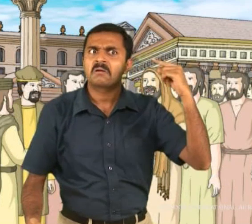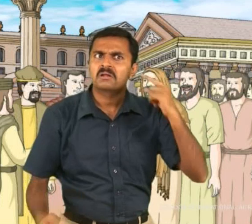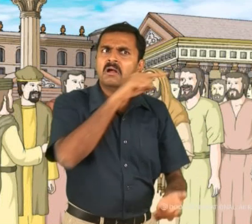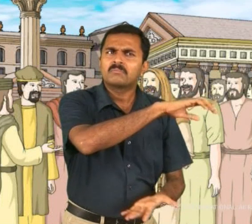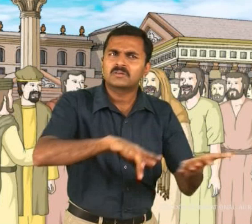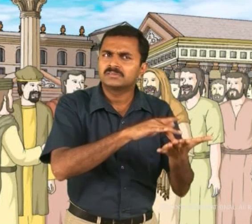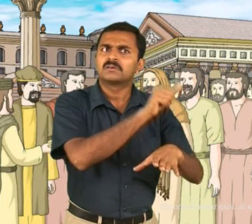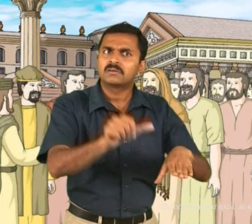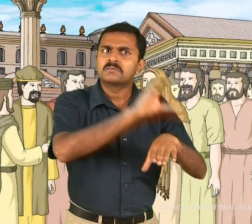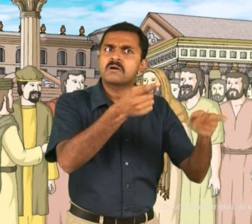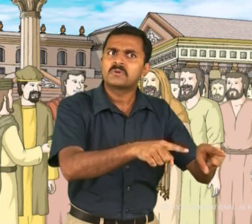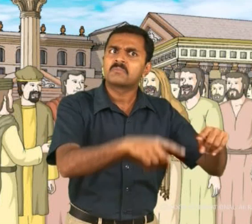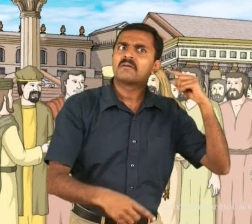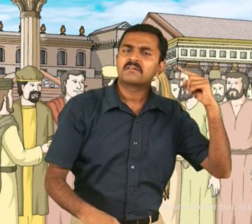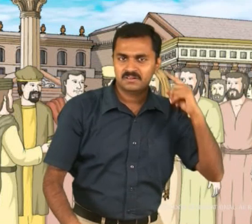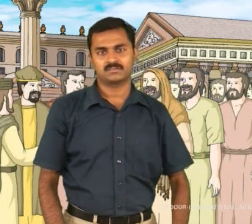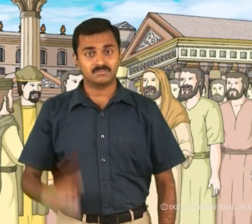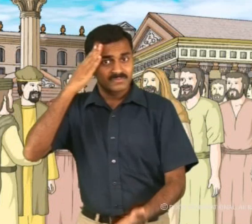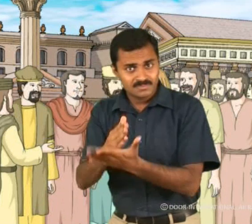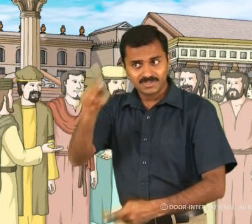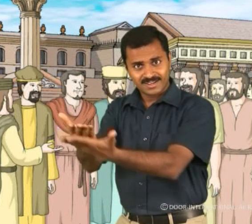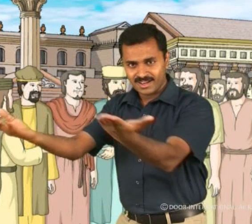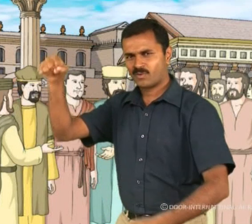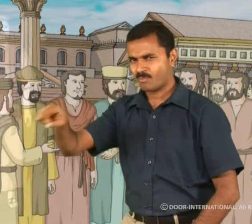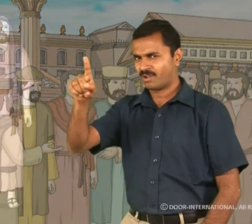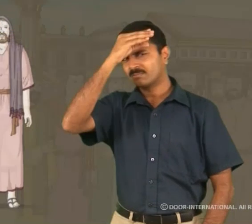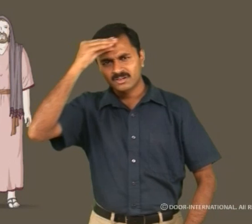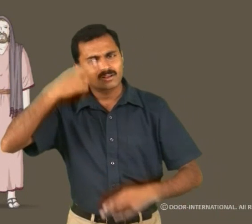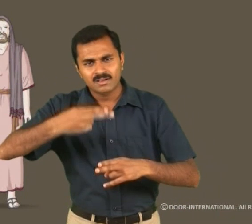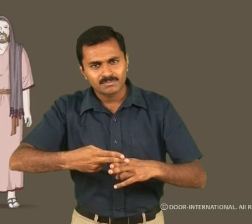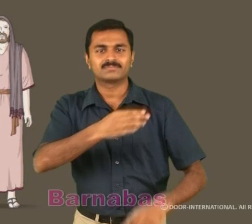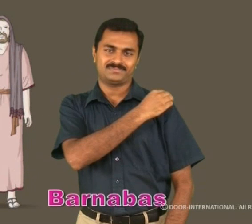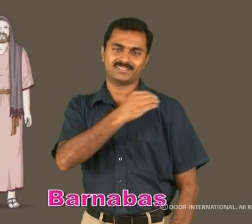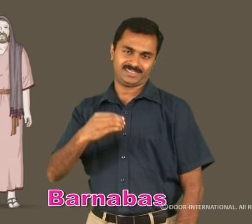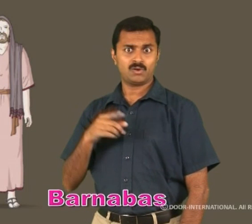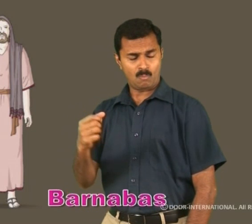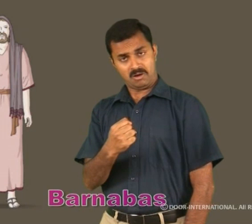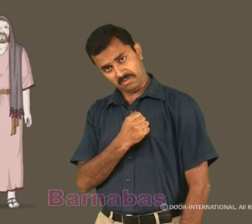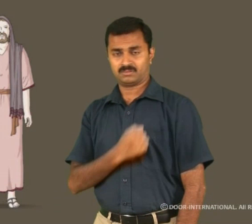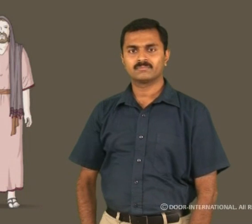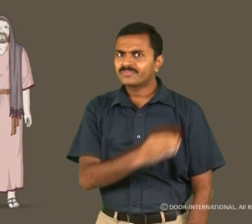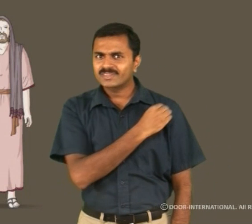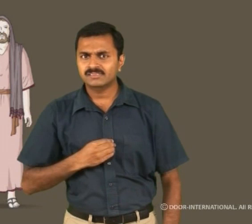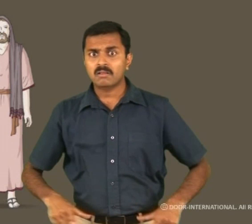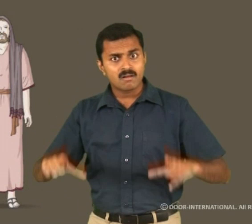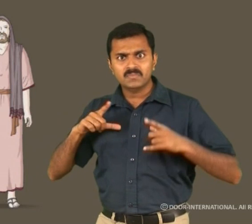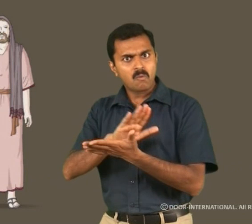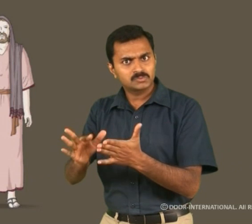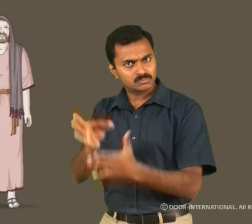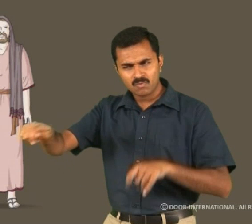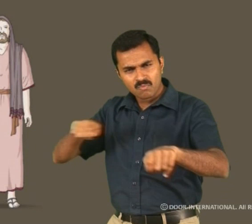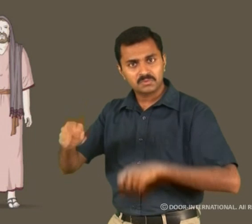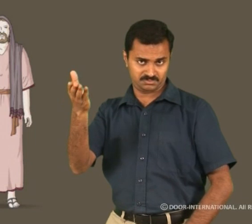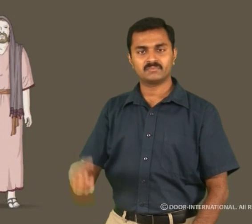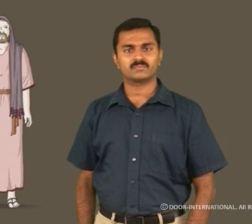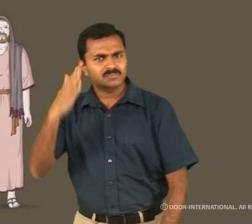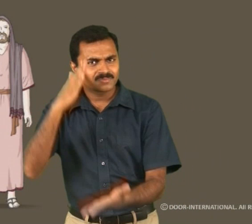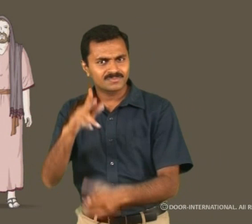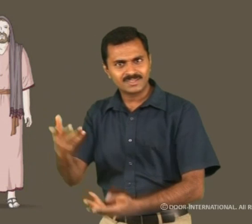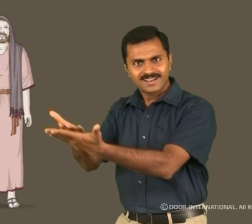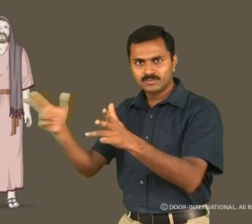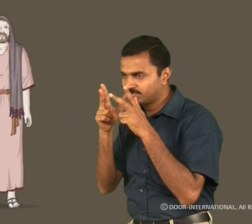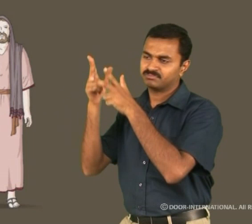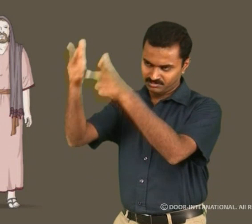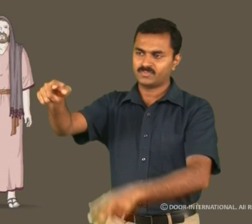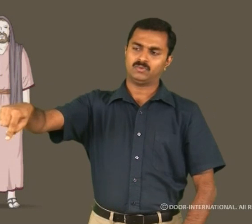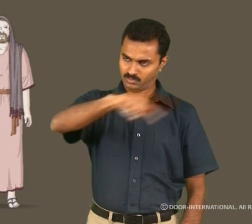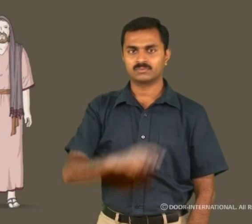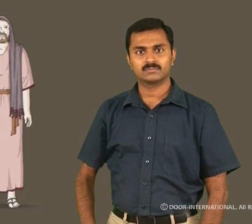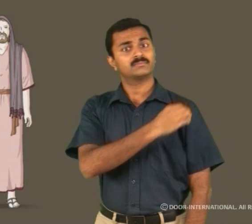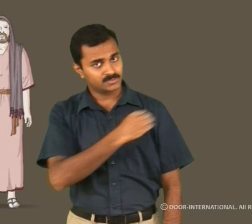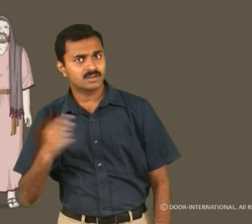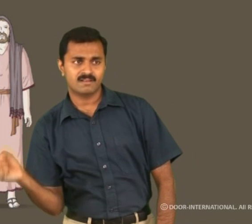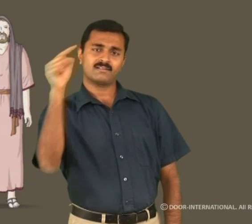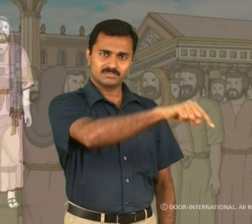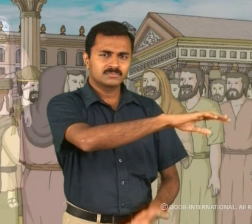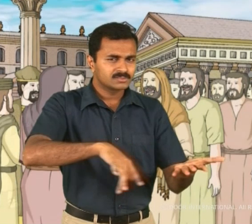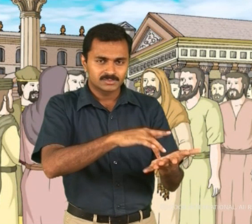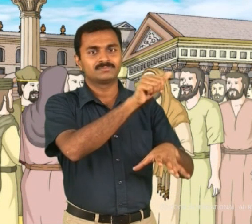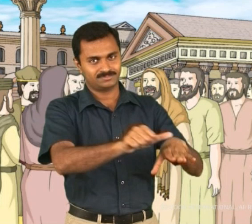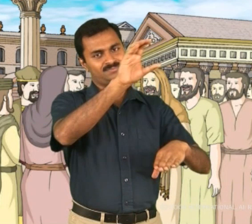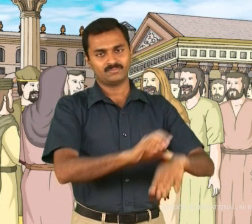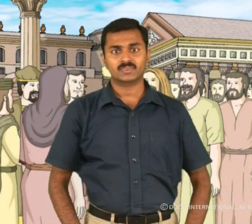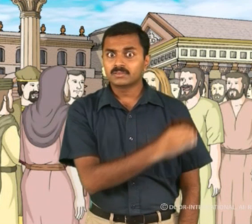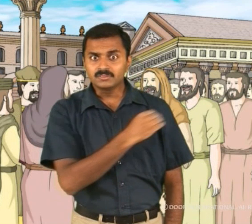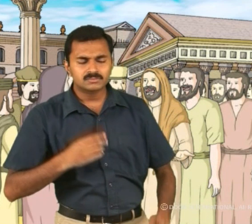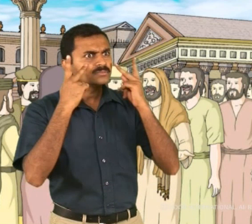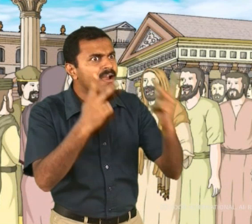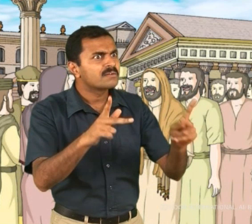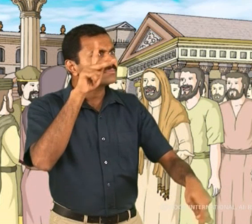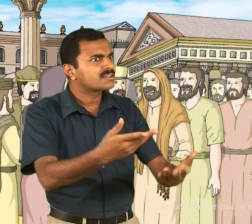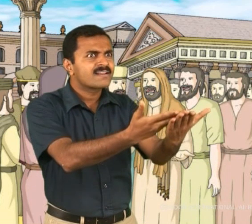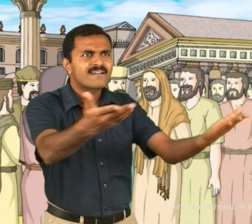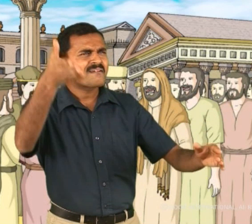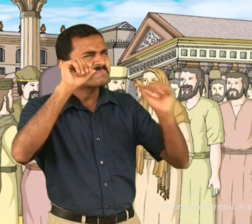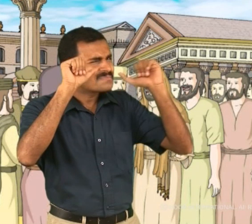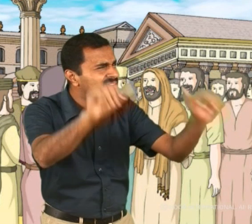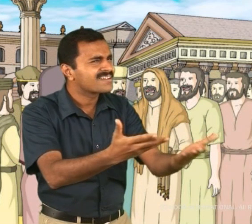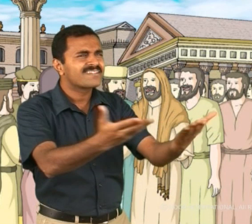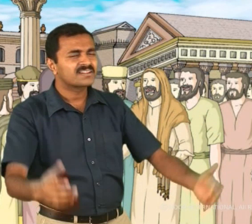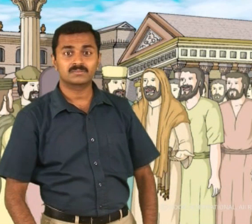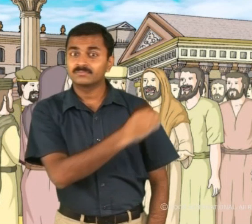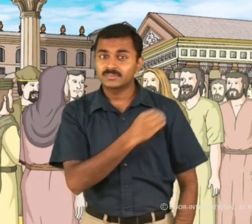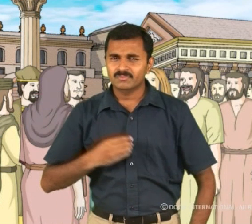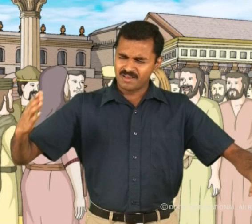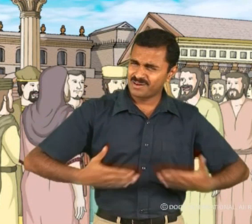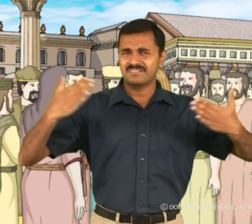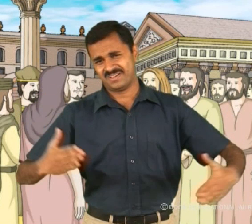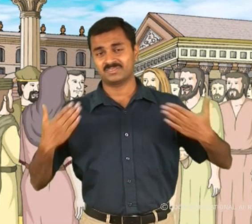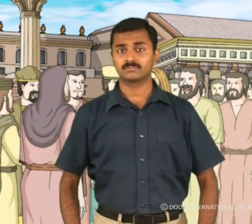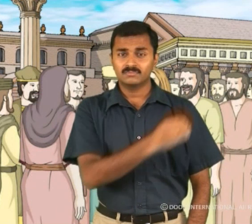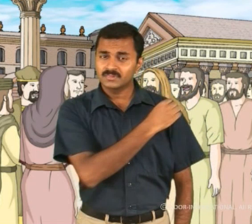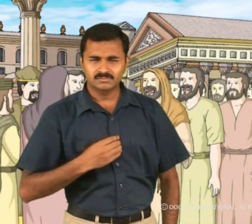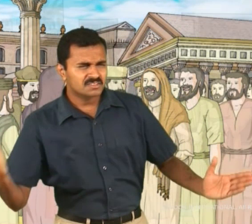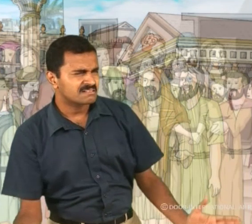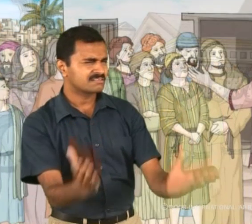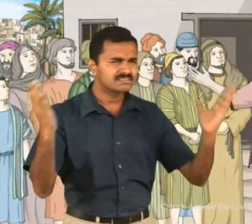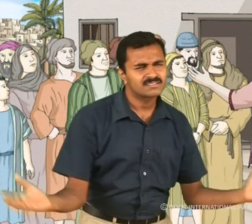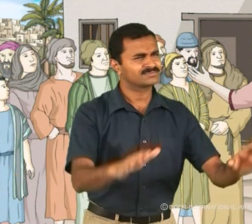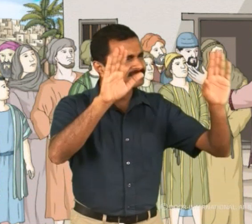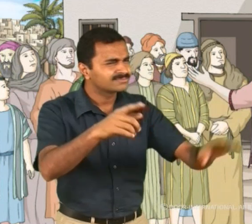When he arrived and saw the grace of God, he rejoiced and encouraged them all to abide in the Lord with all their hearts.